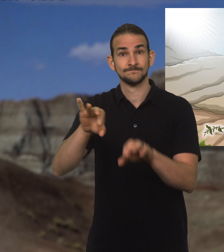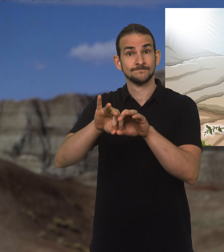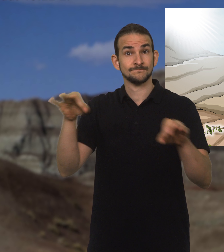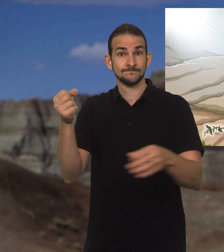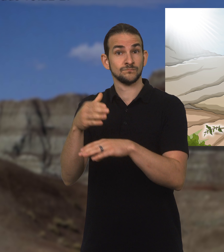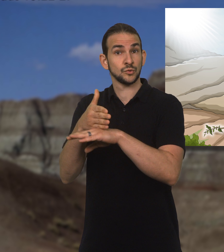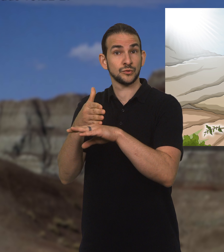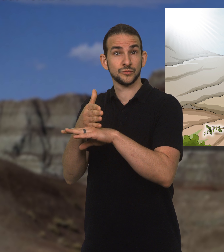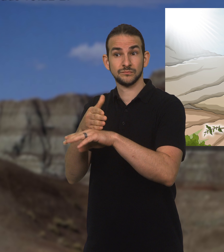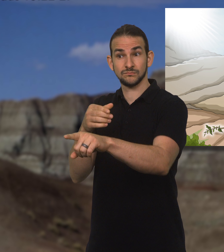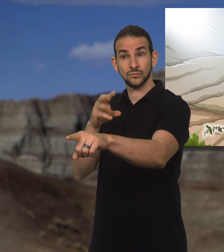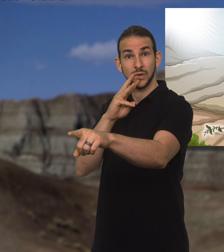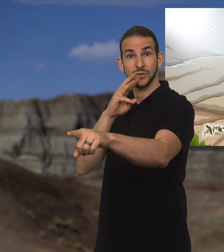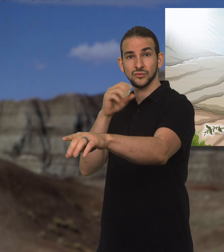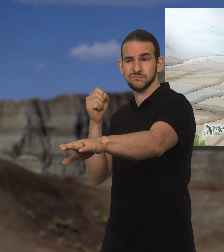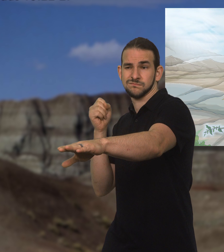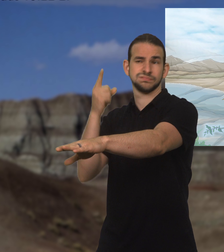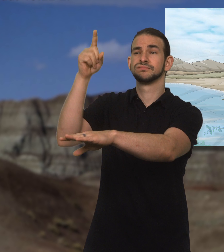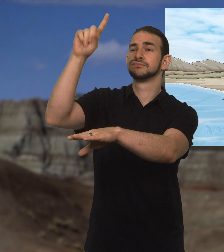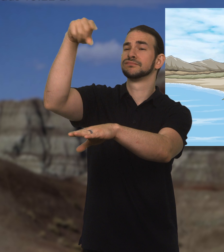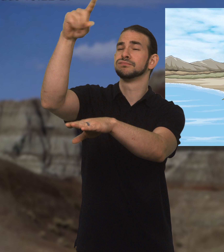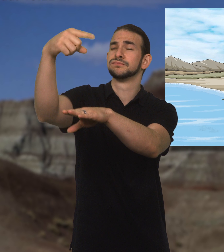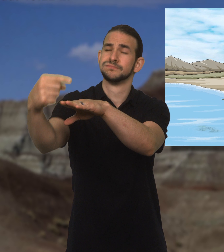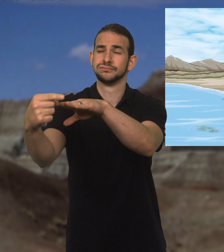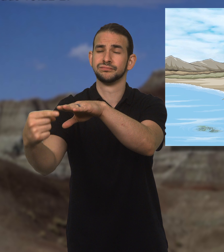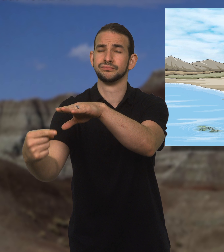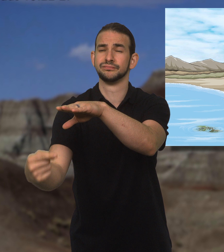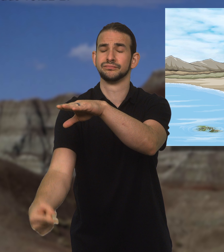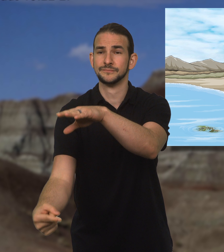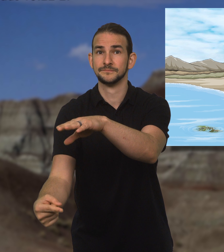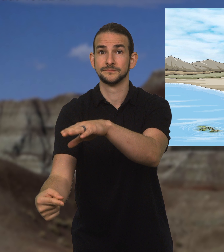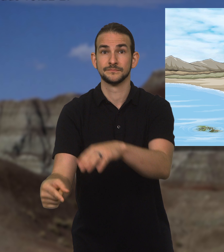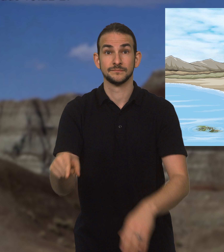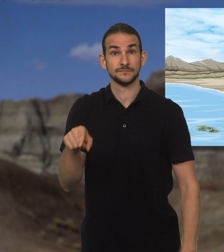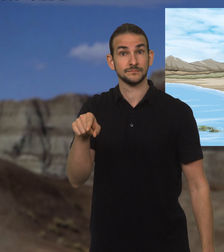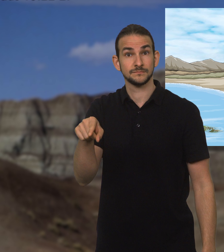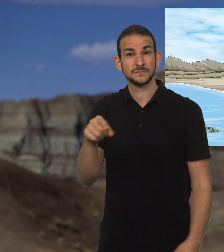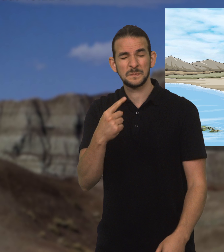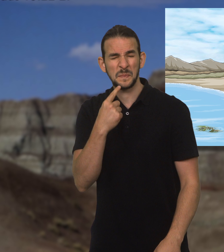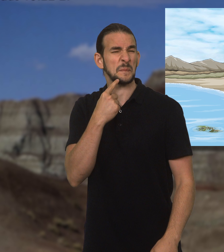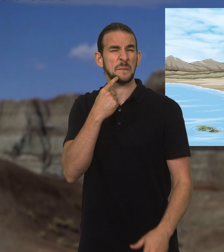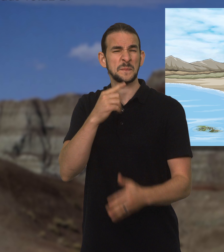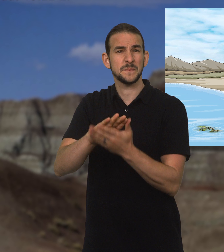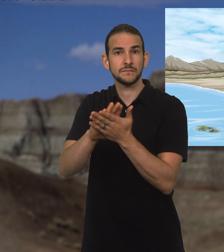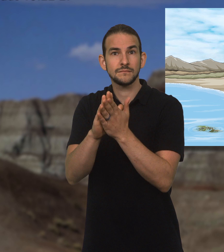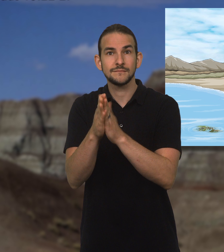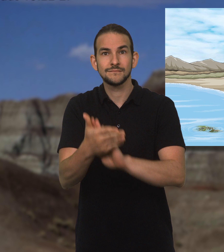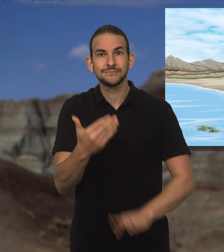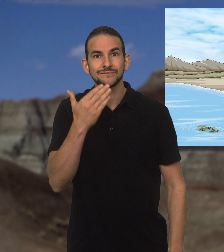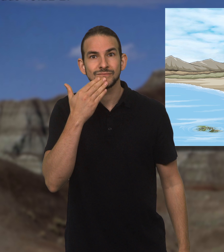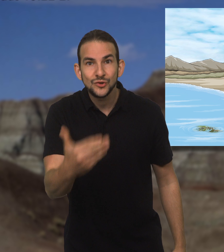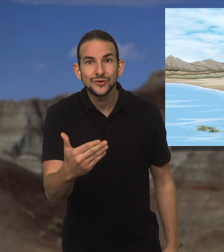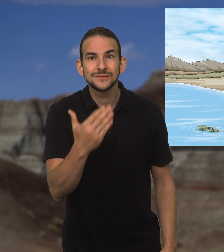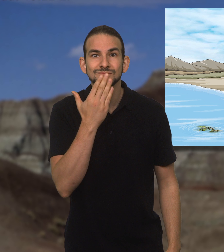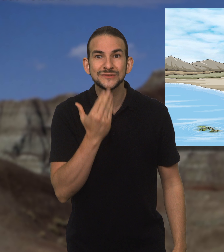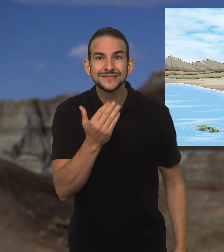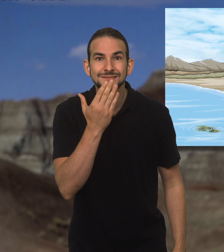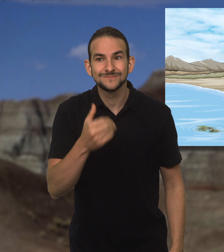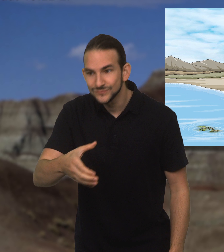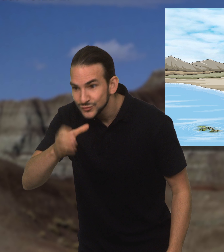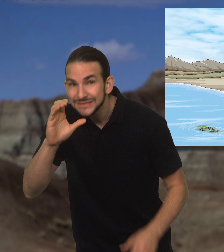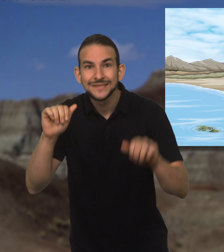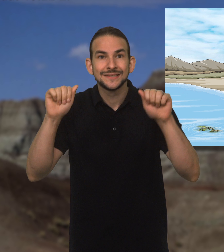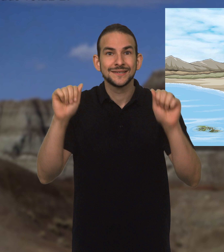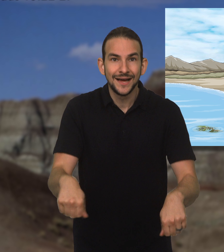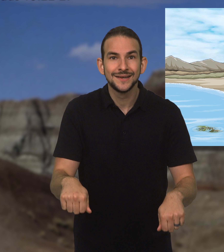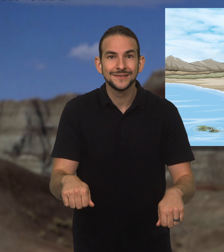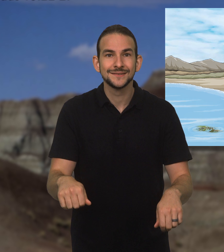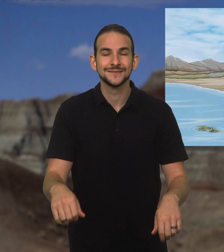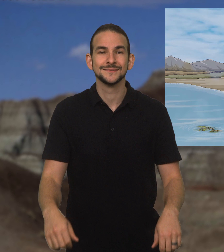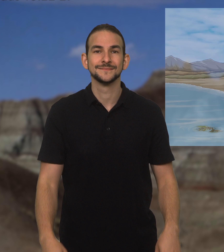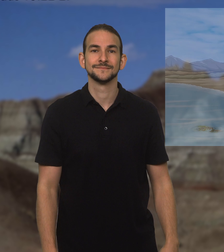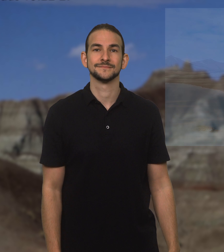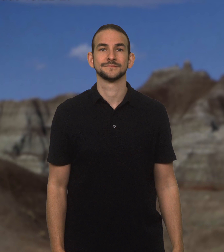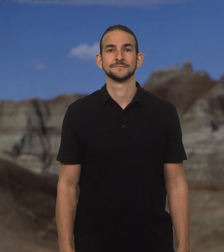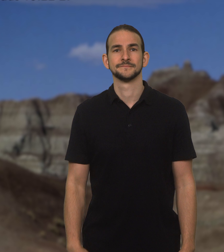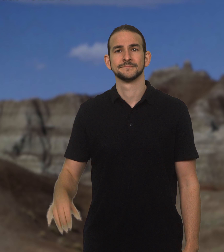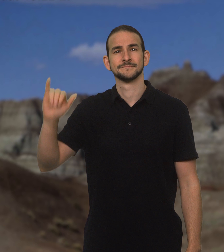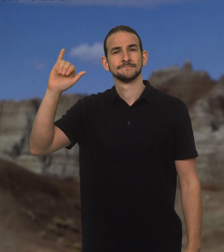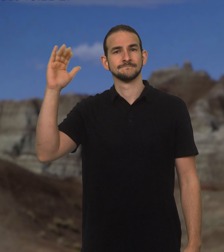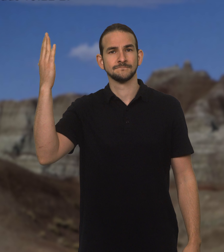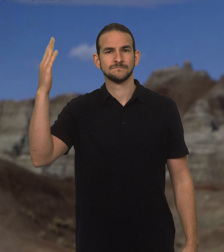And when he cast it into the waters, they were sweetened.